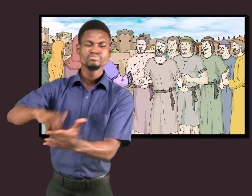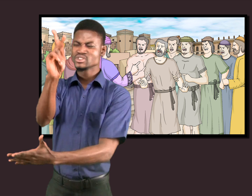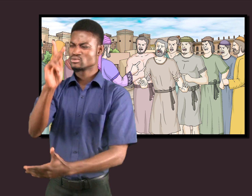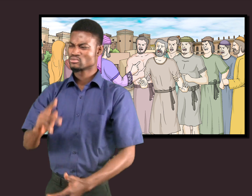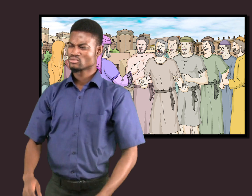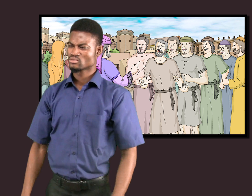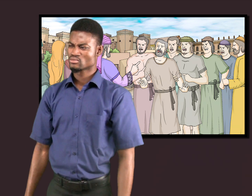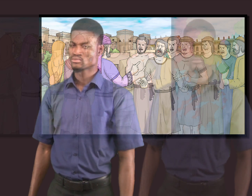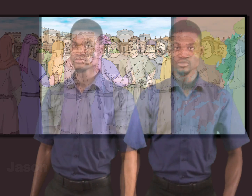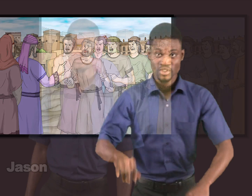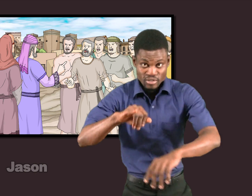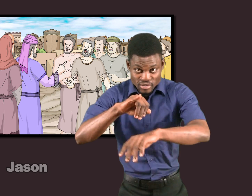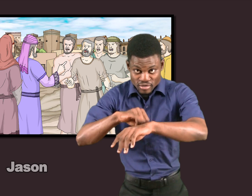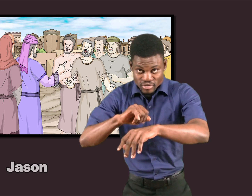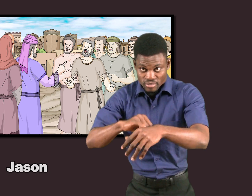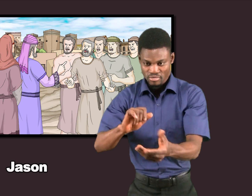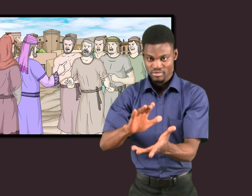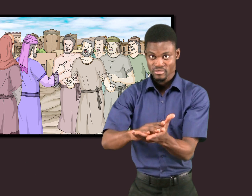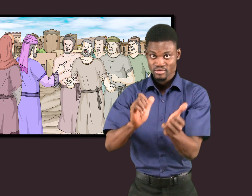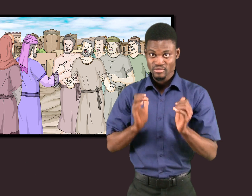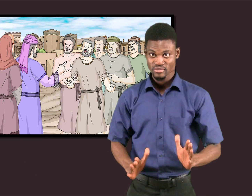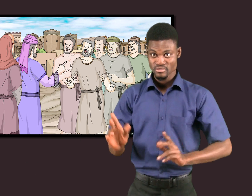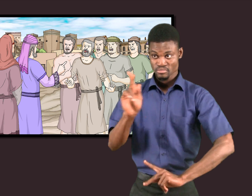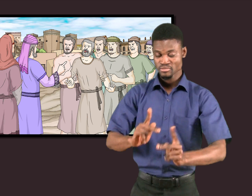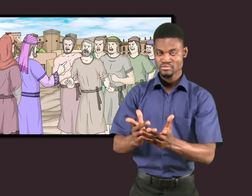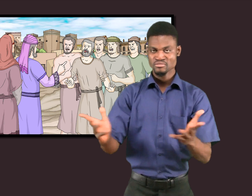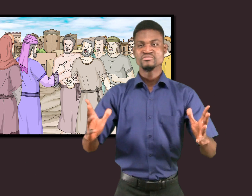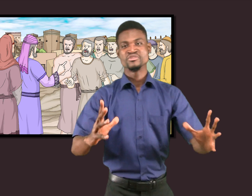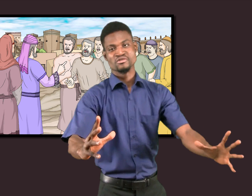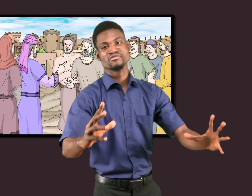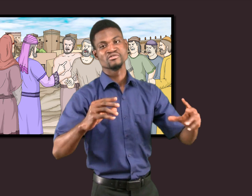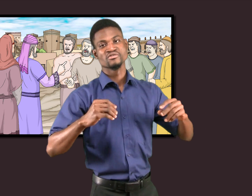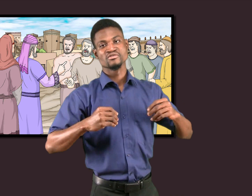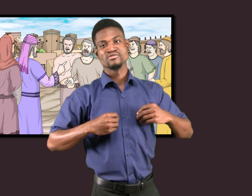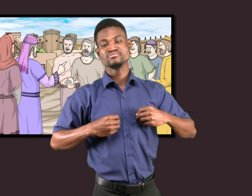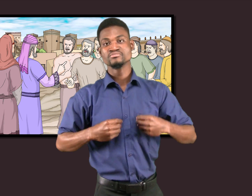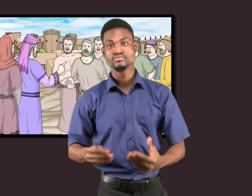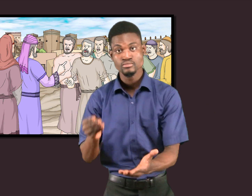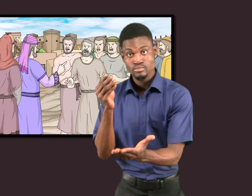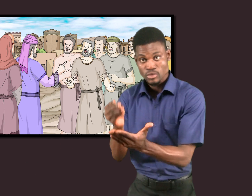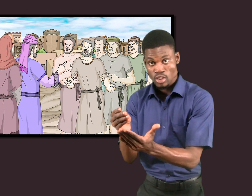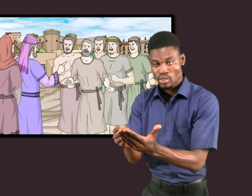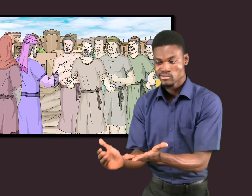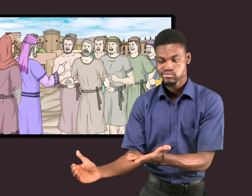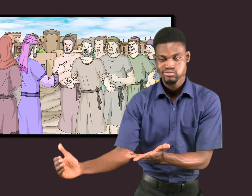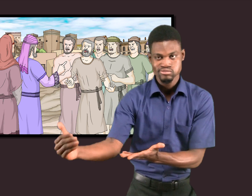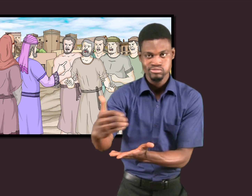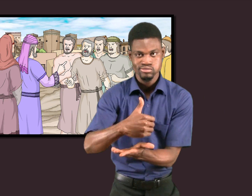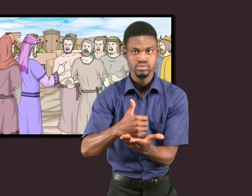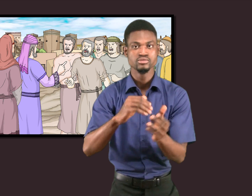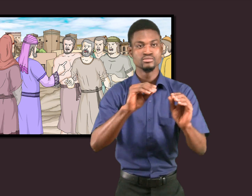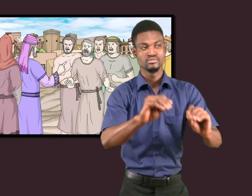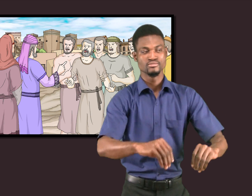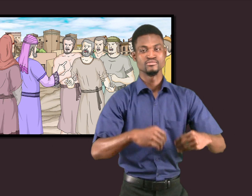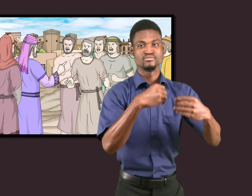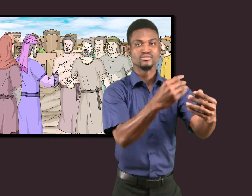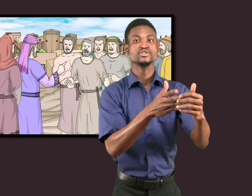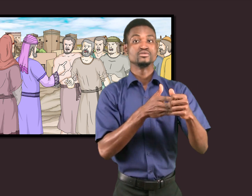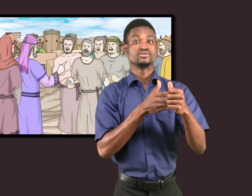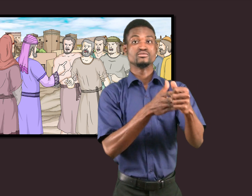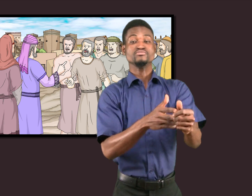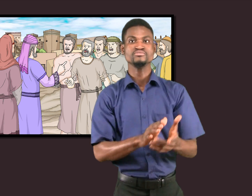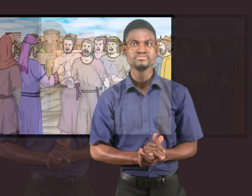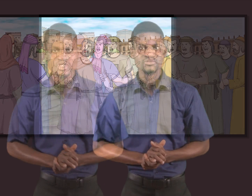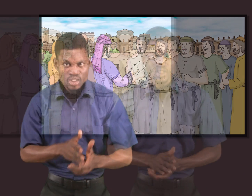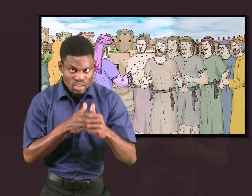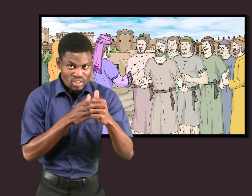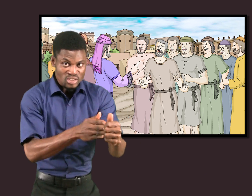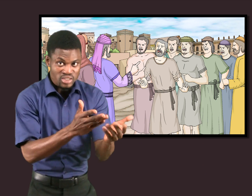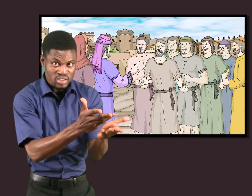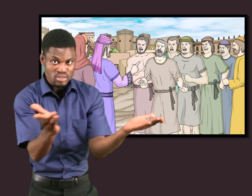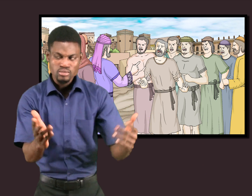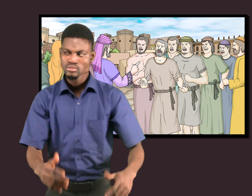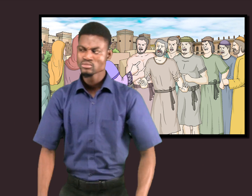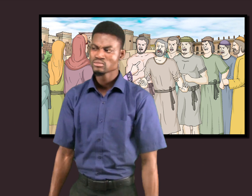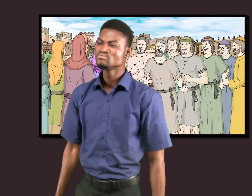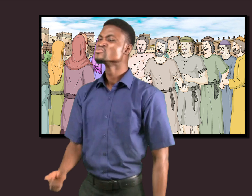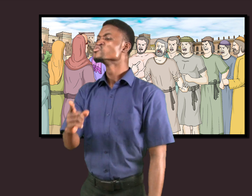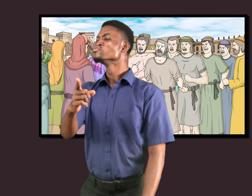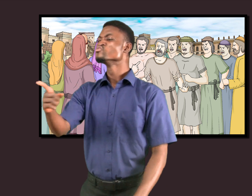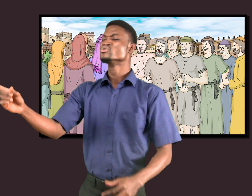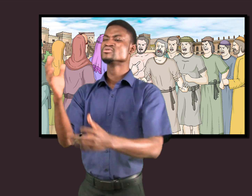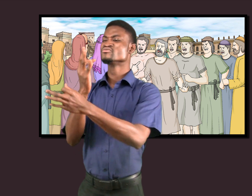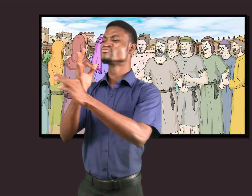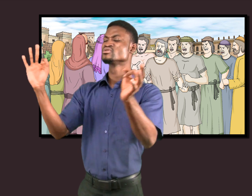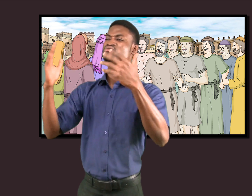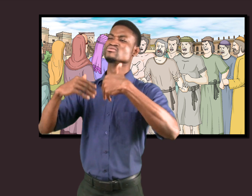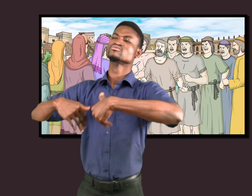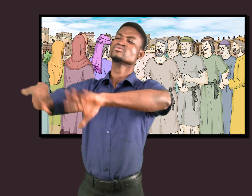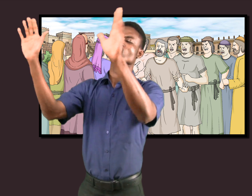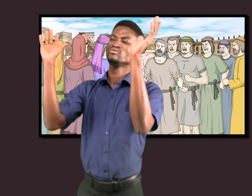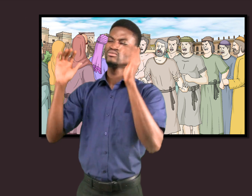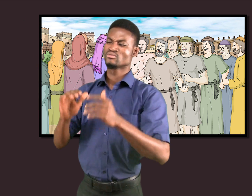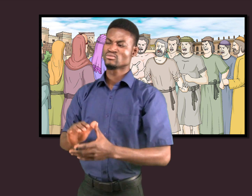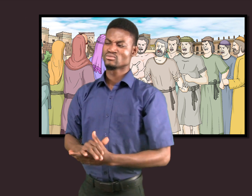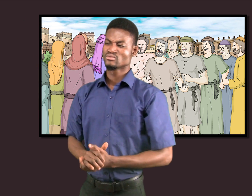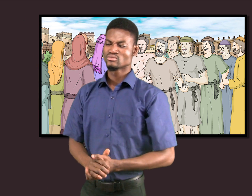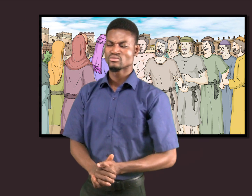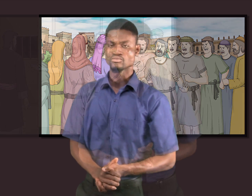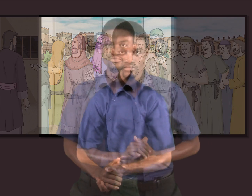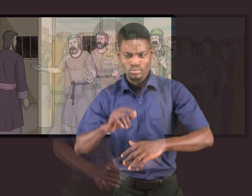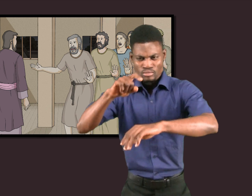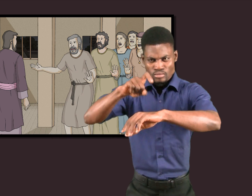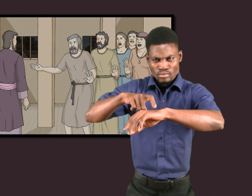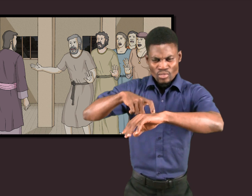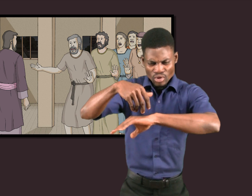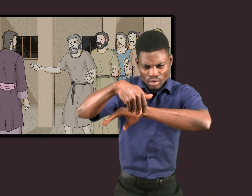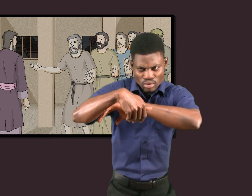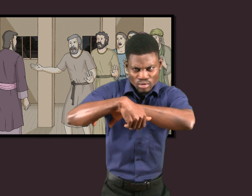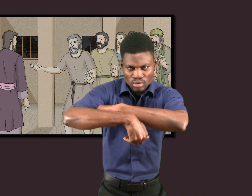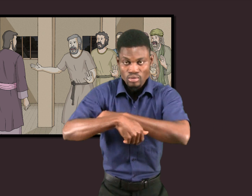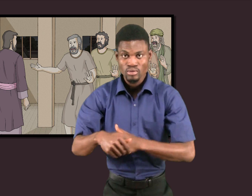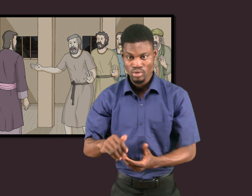On hearing this, the crowd and city officials were greatly disturbed.